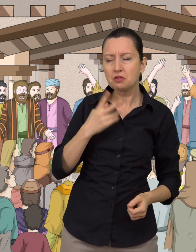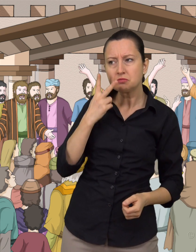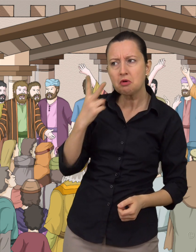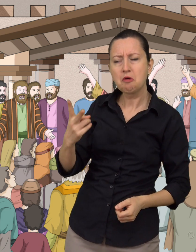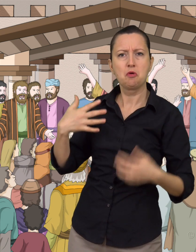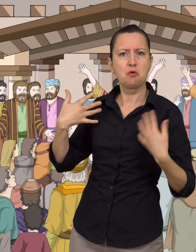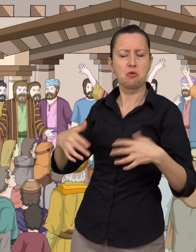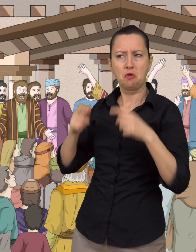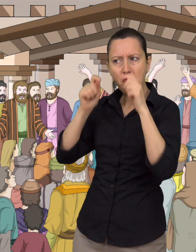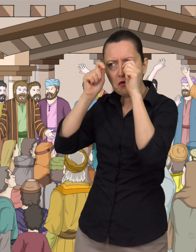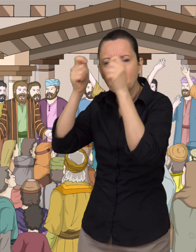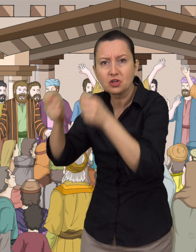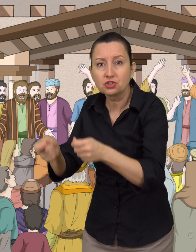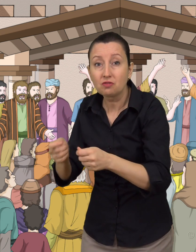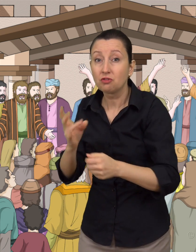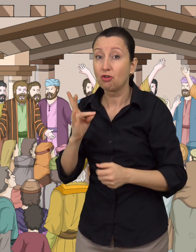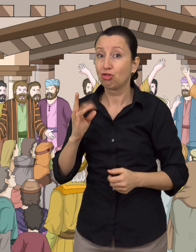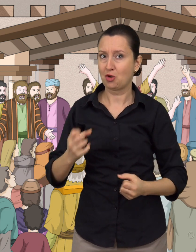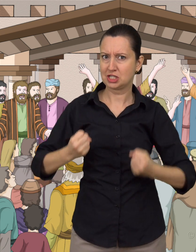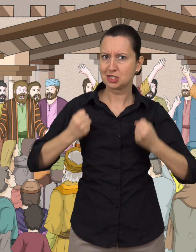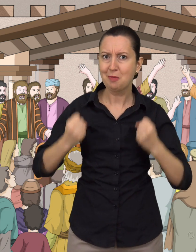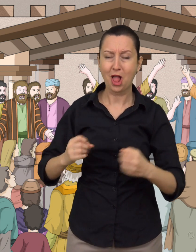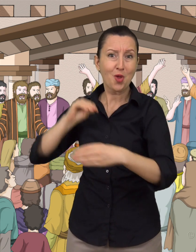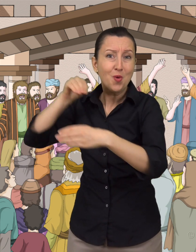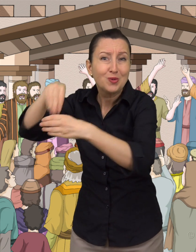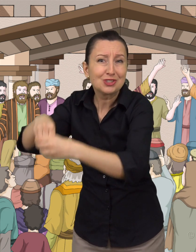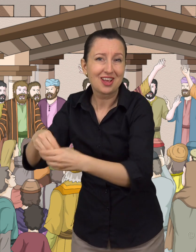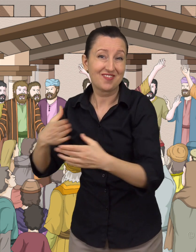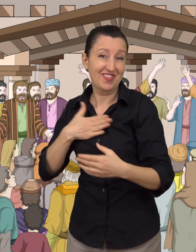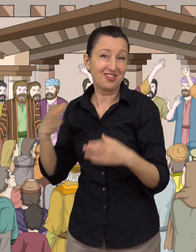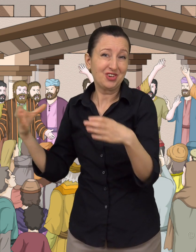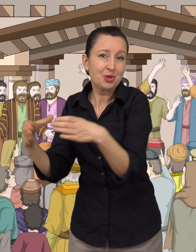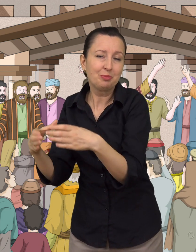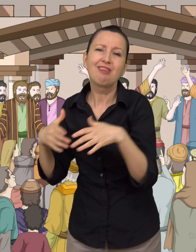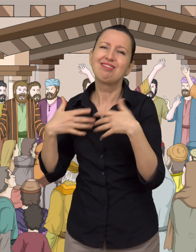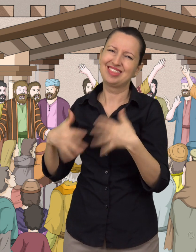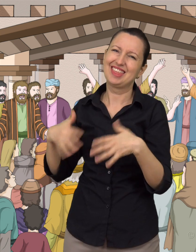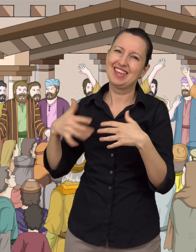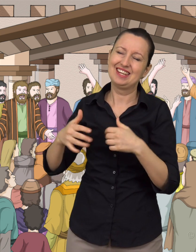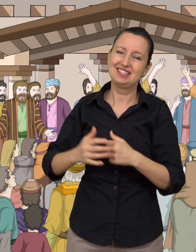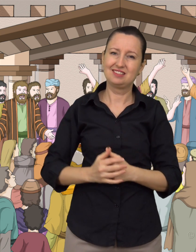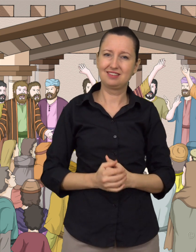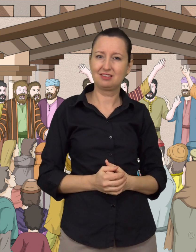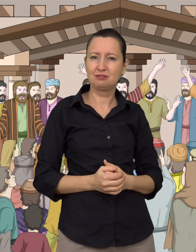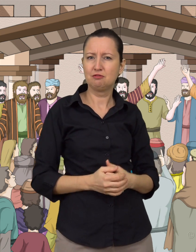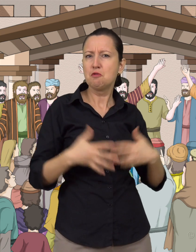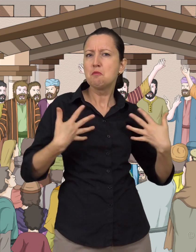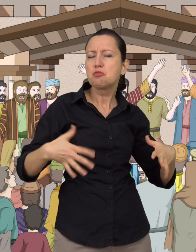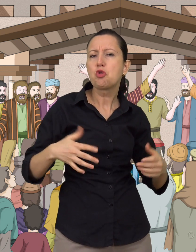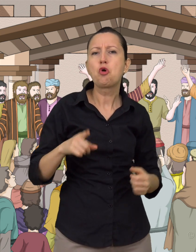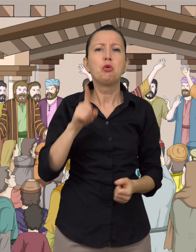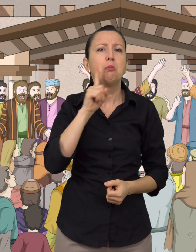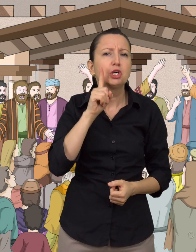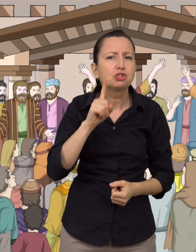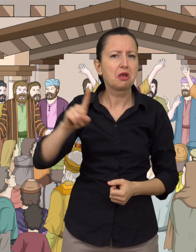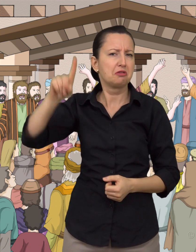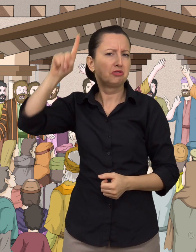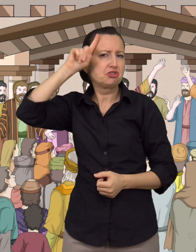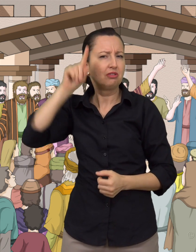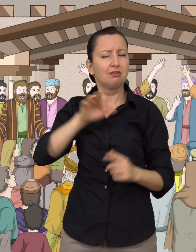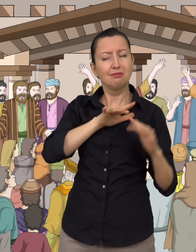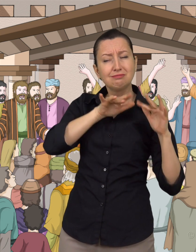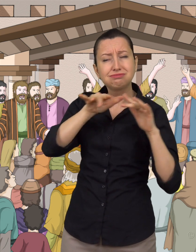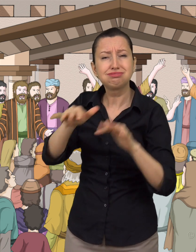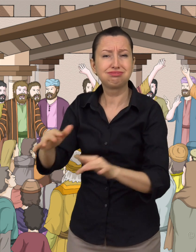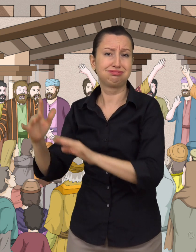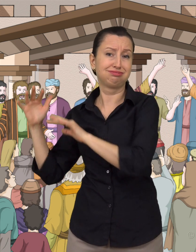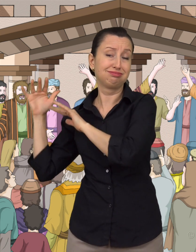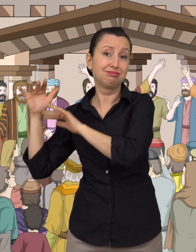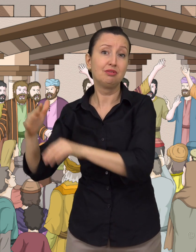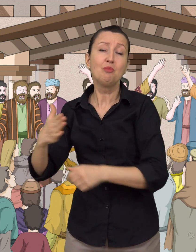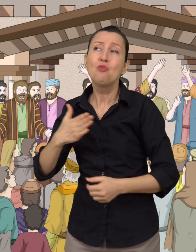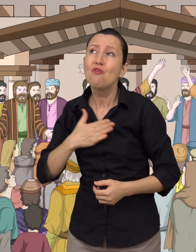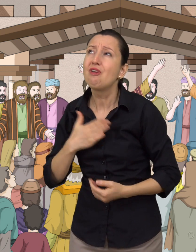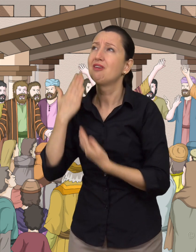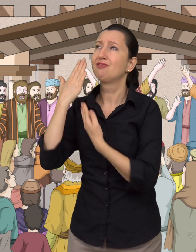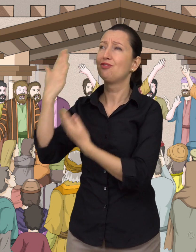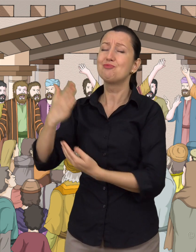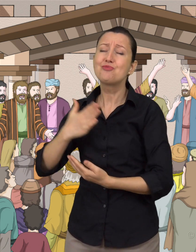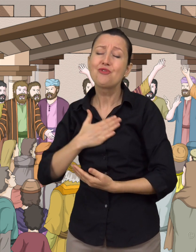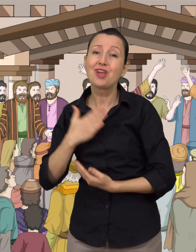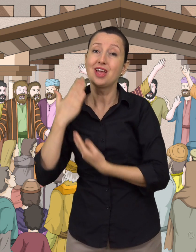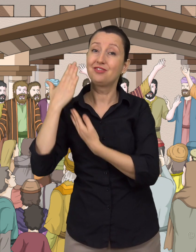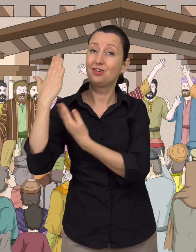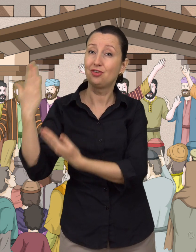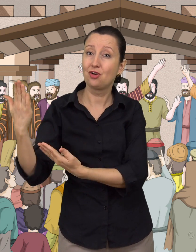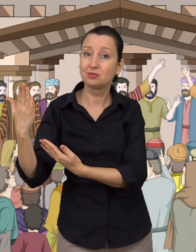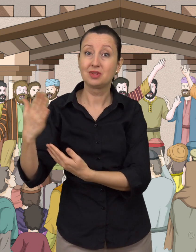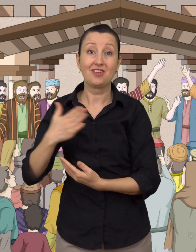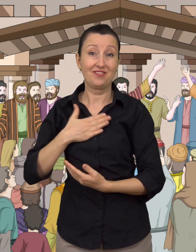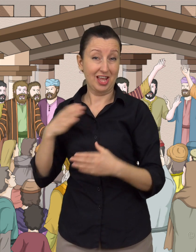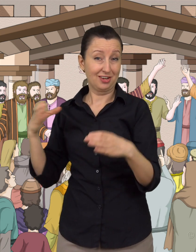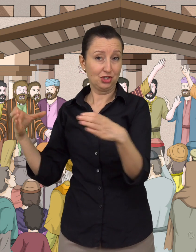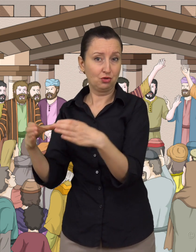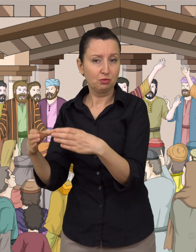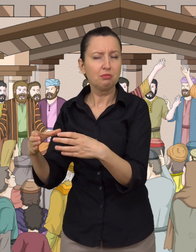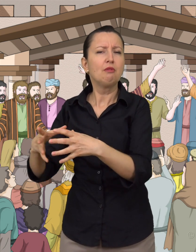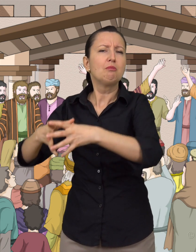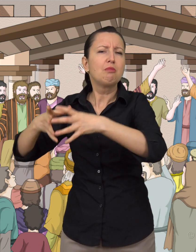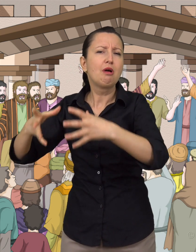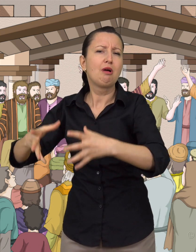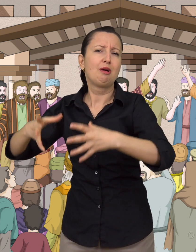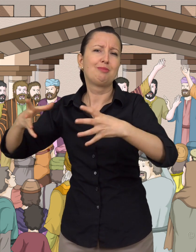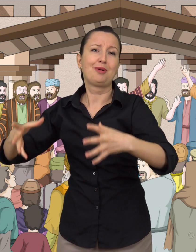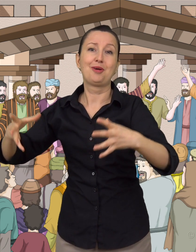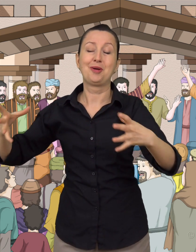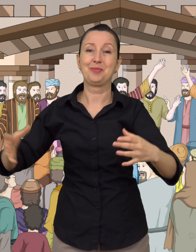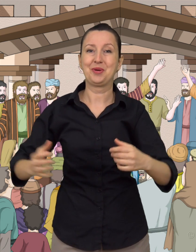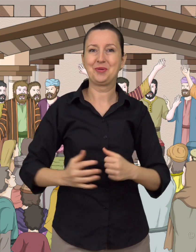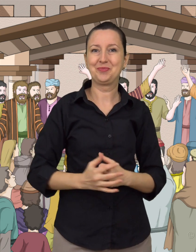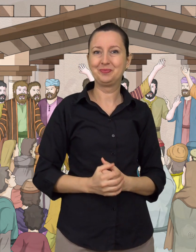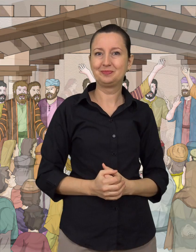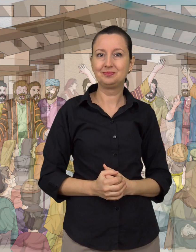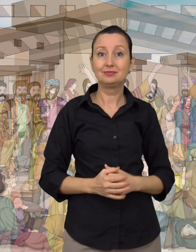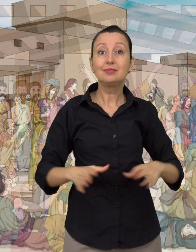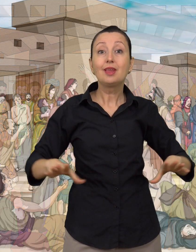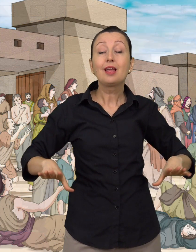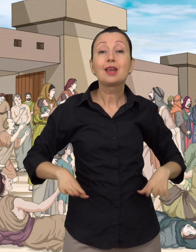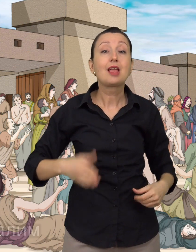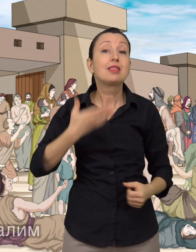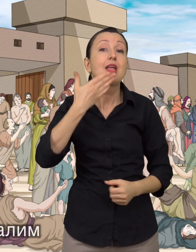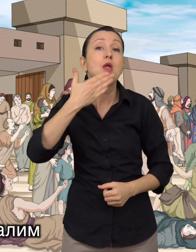Yet more and more believers were brought to the Lord—large numbers of both men and women.